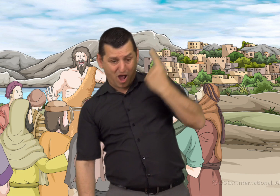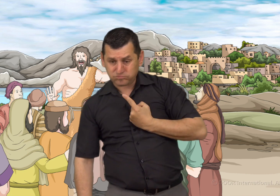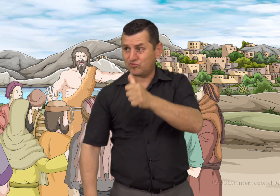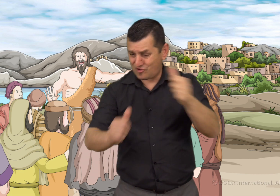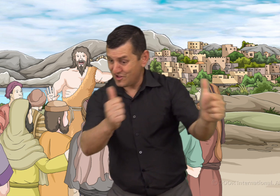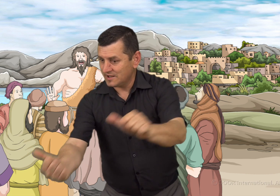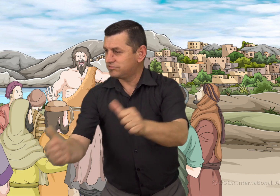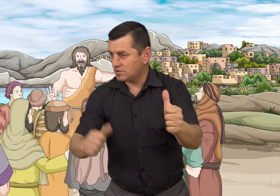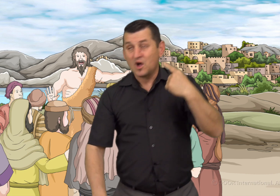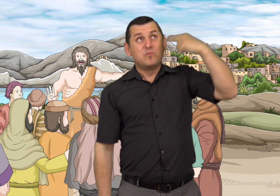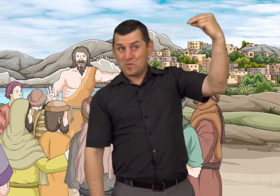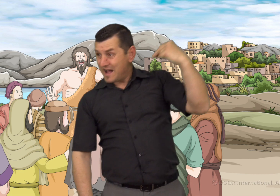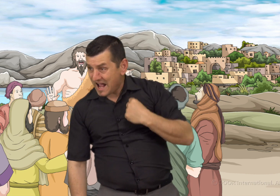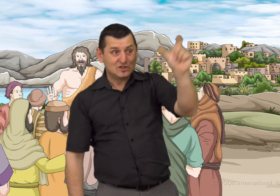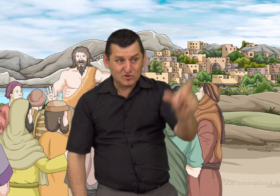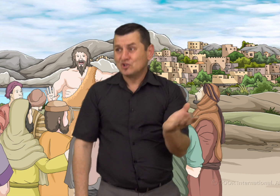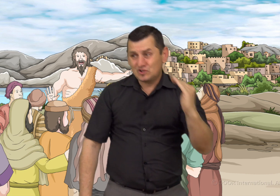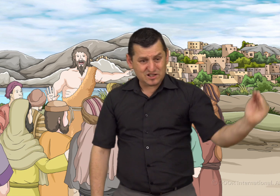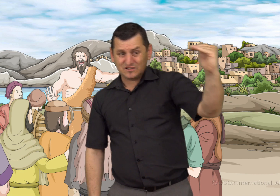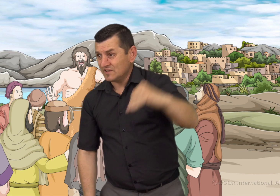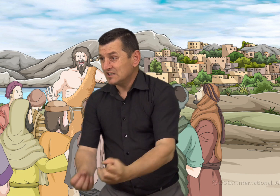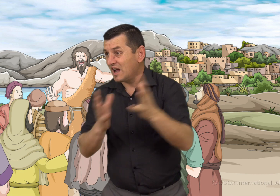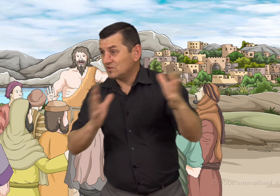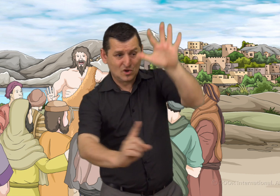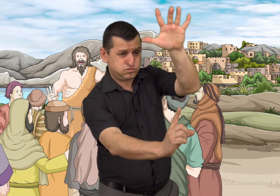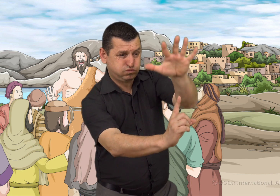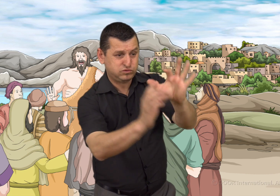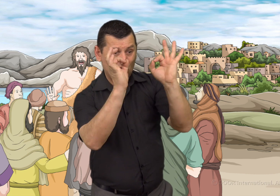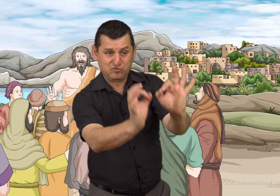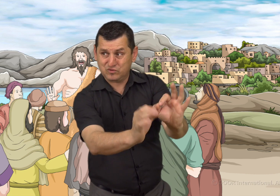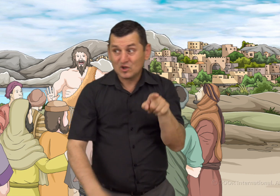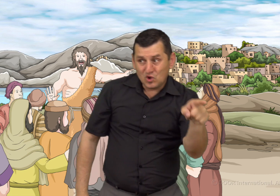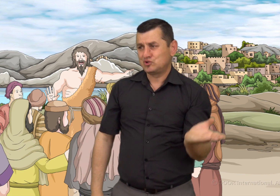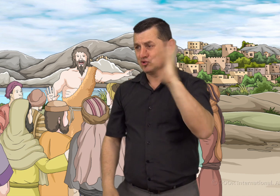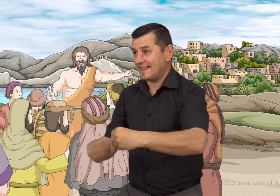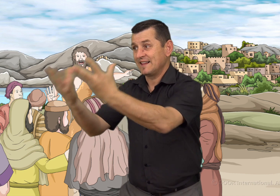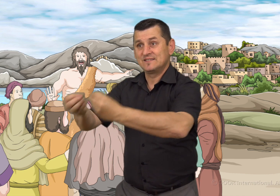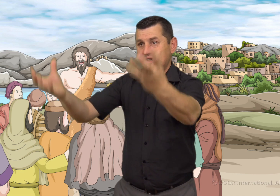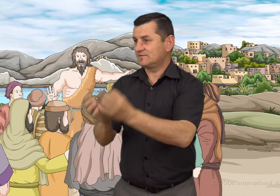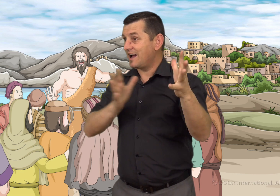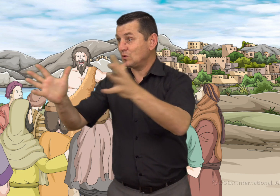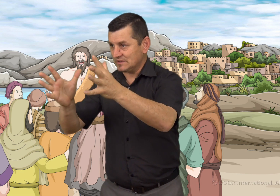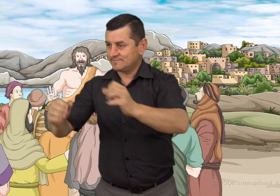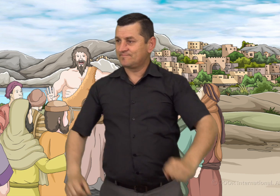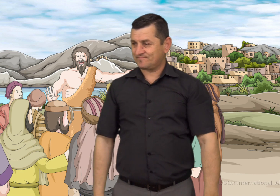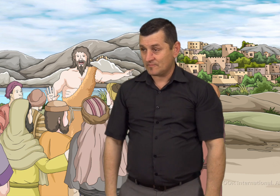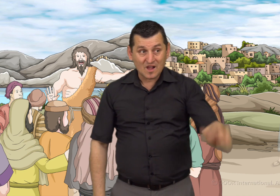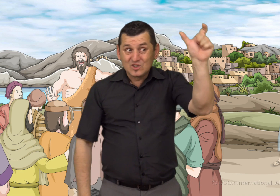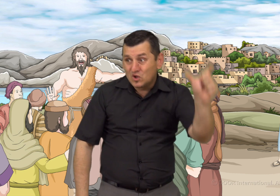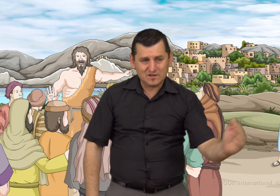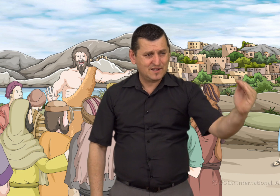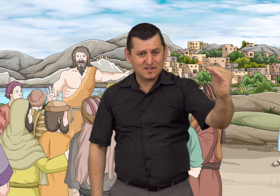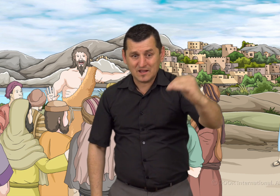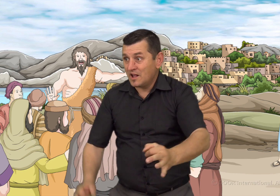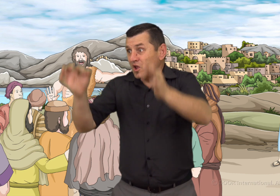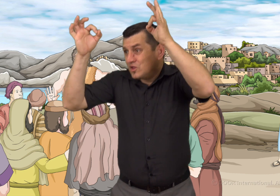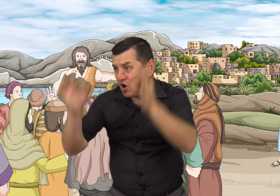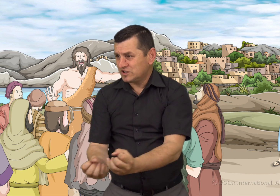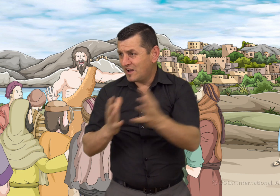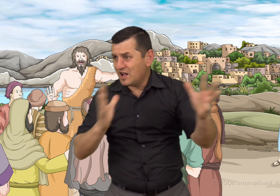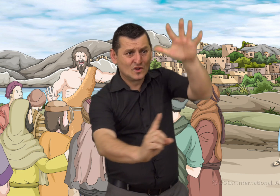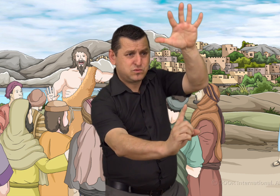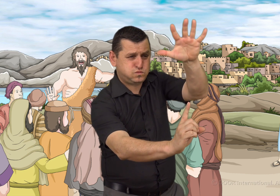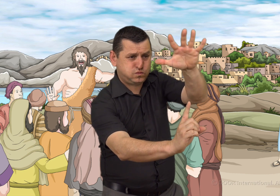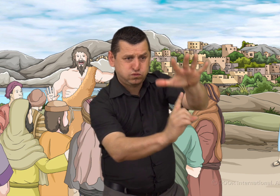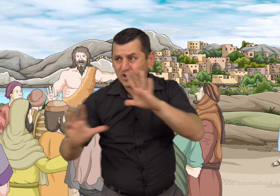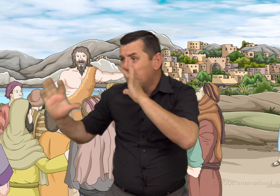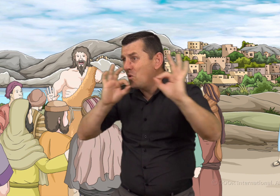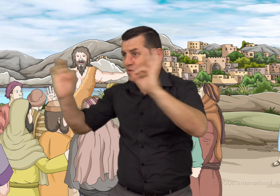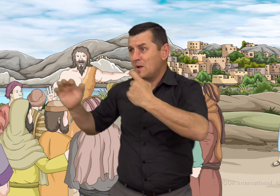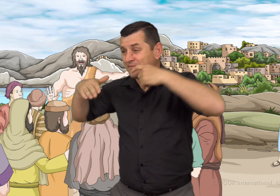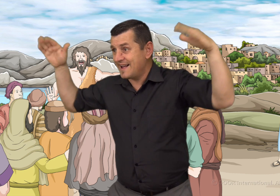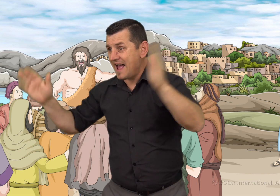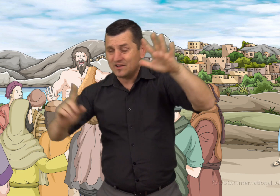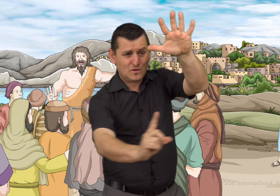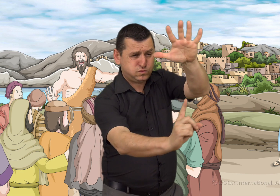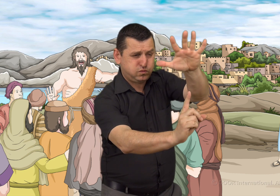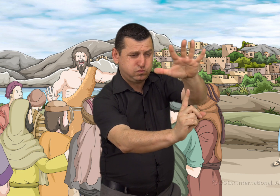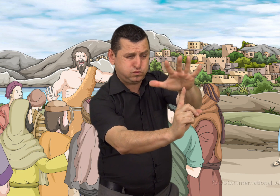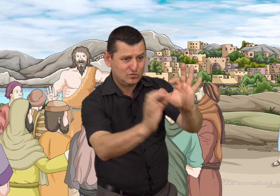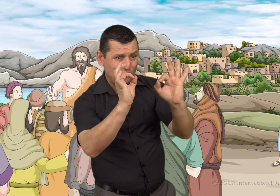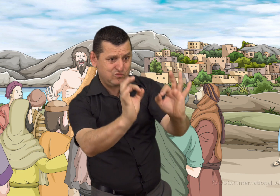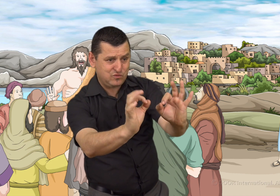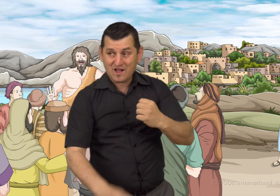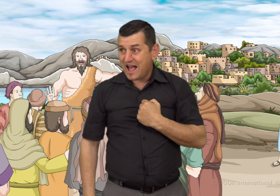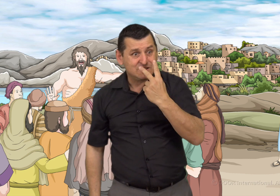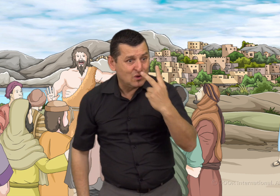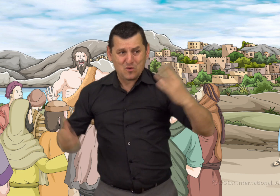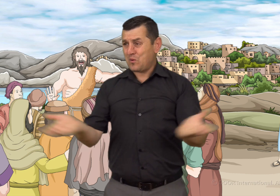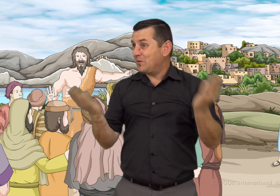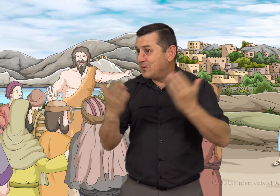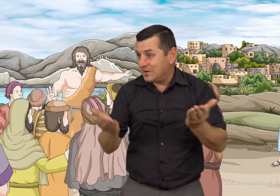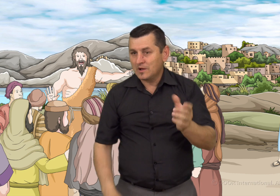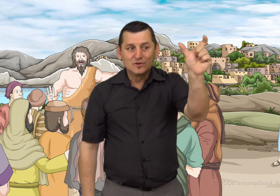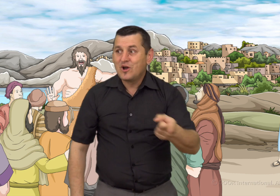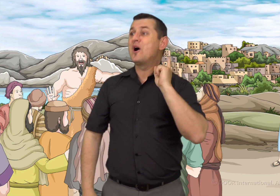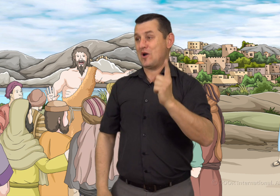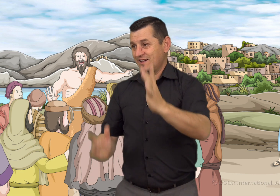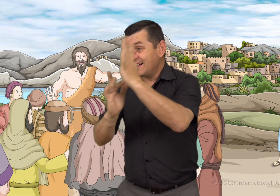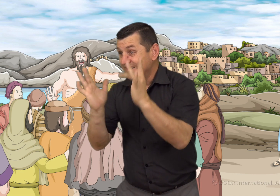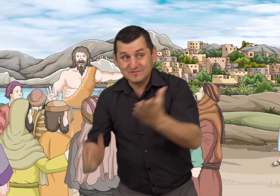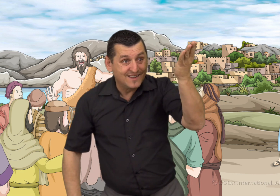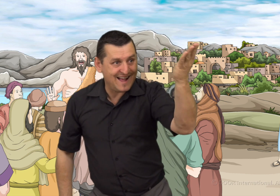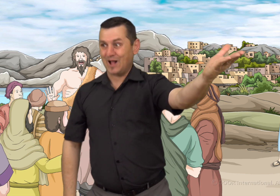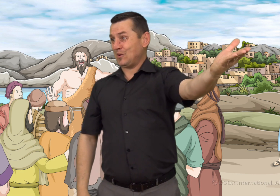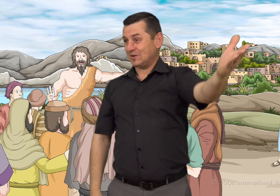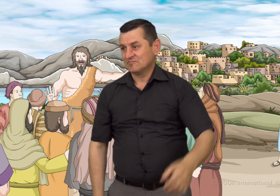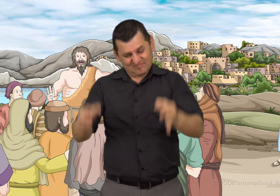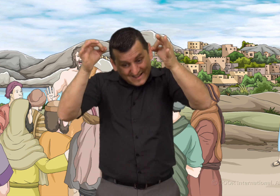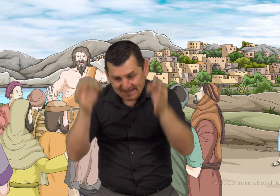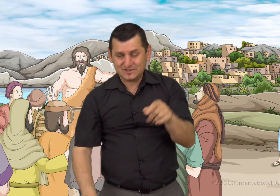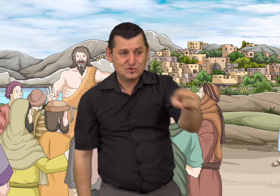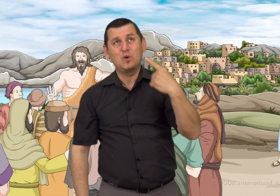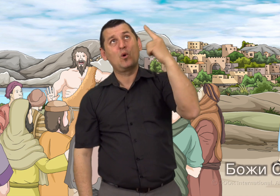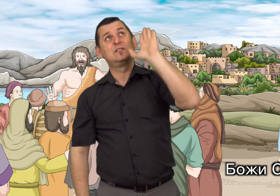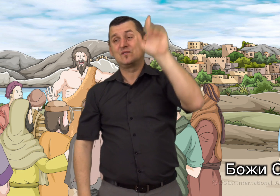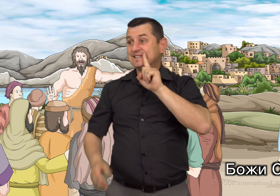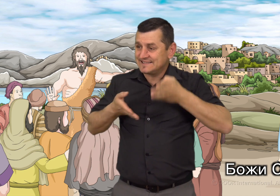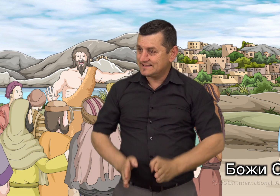I myself did not know Him, but the One who sent me to baptize with water told me, ‘The man on whom you see the Spirit descend and rest is He who will baptize with the Holy Spirit.’